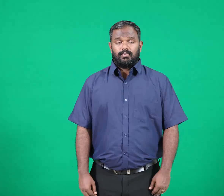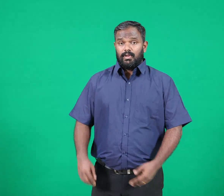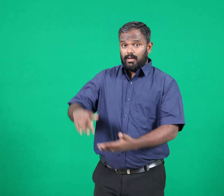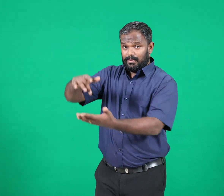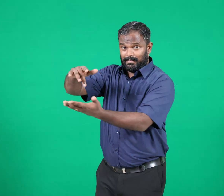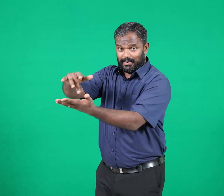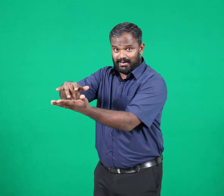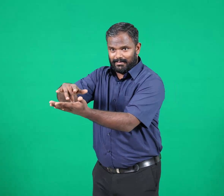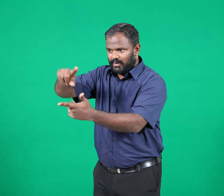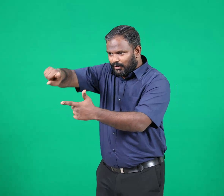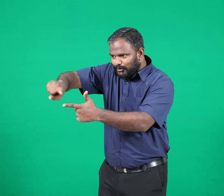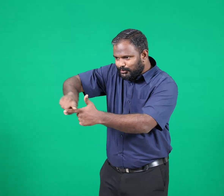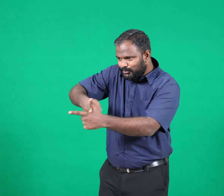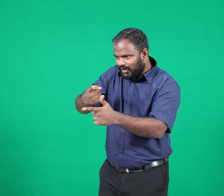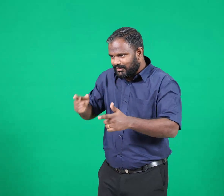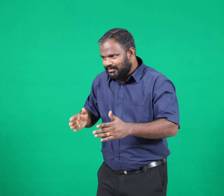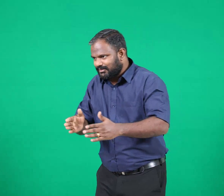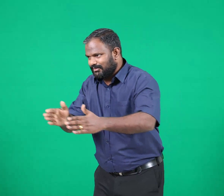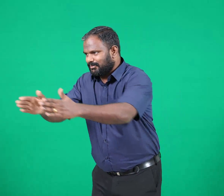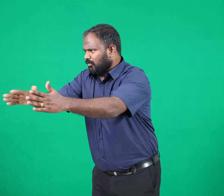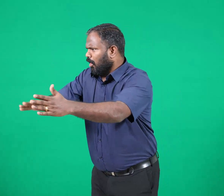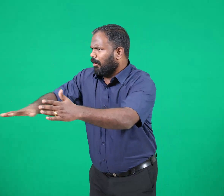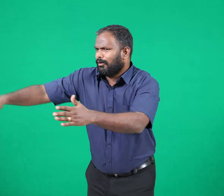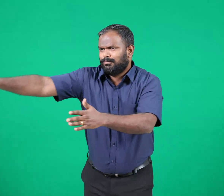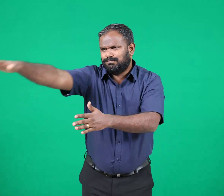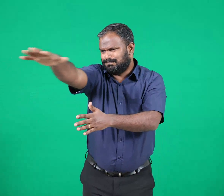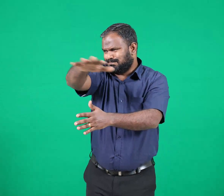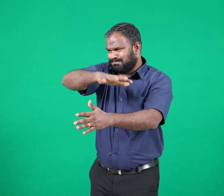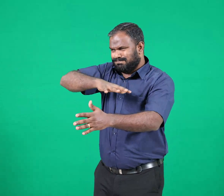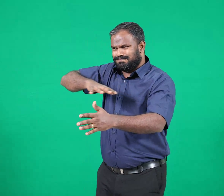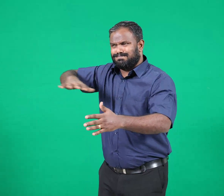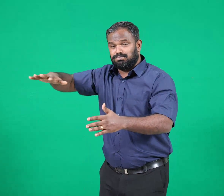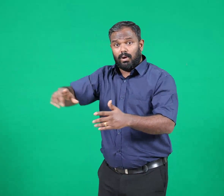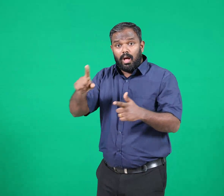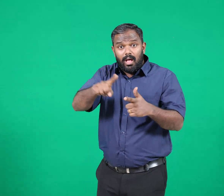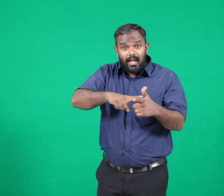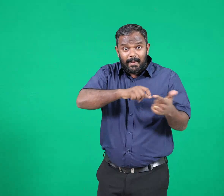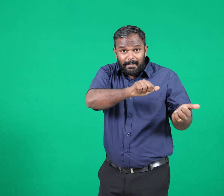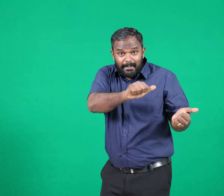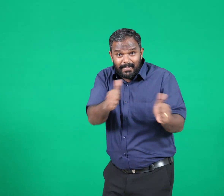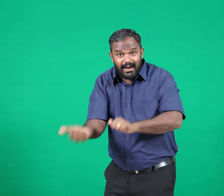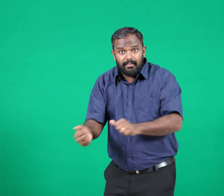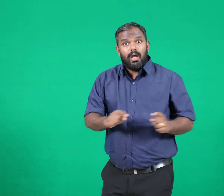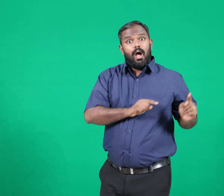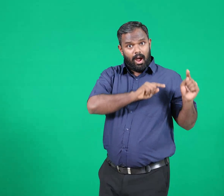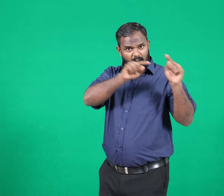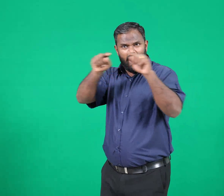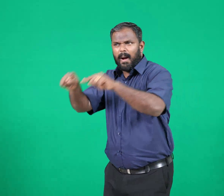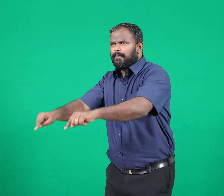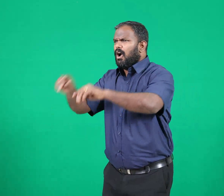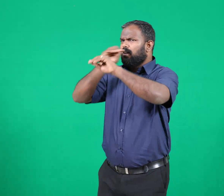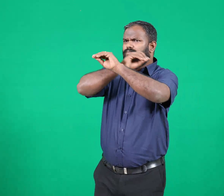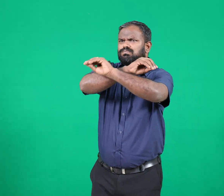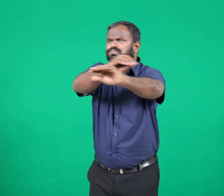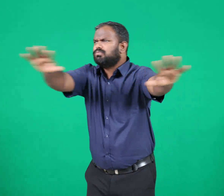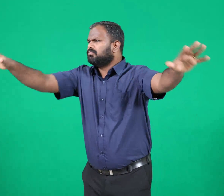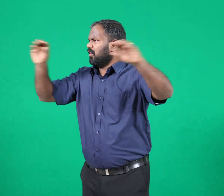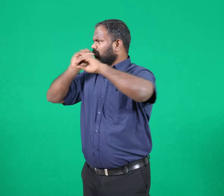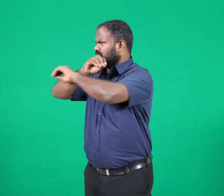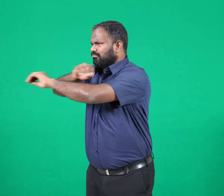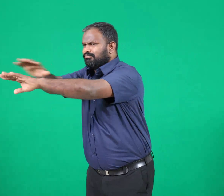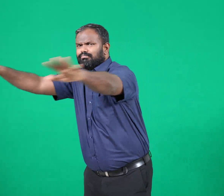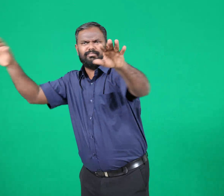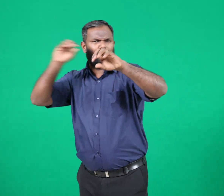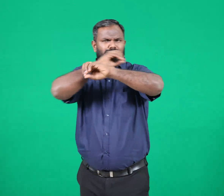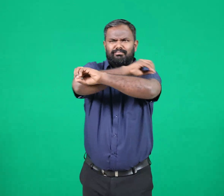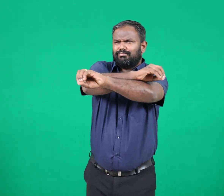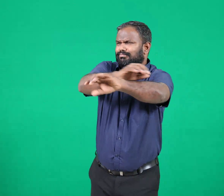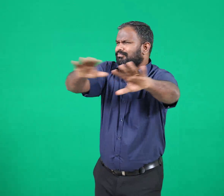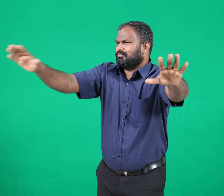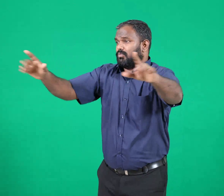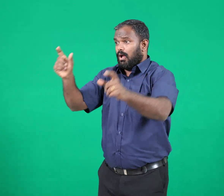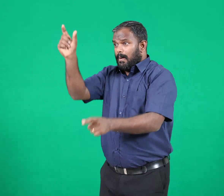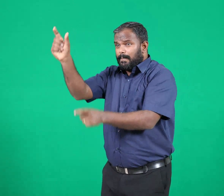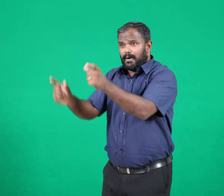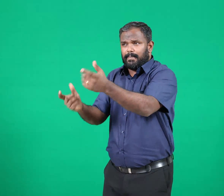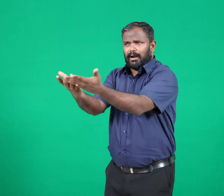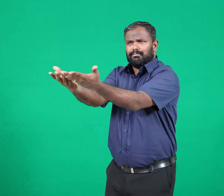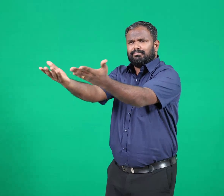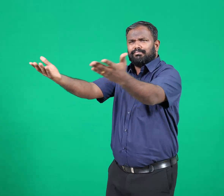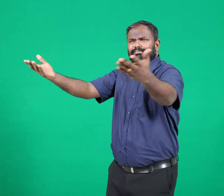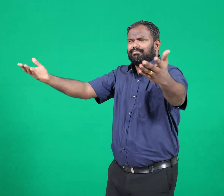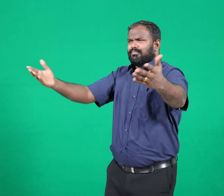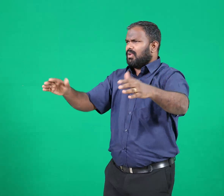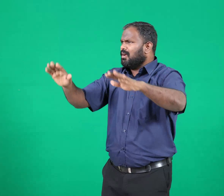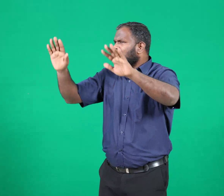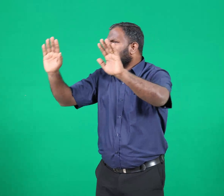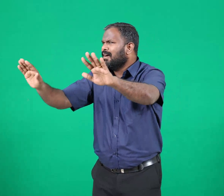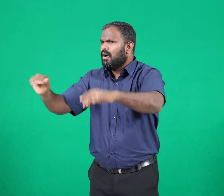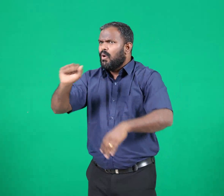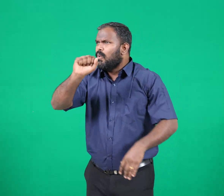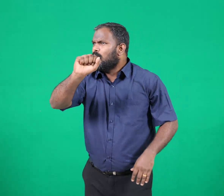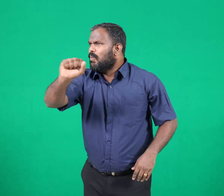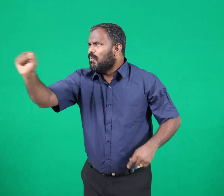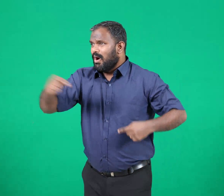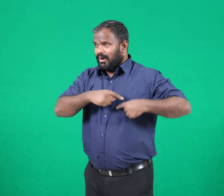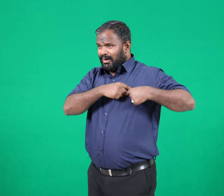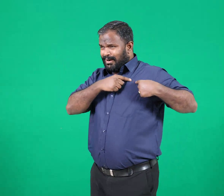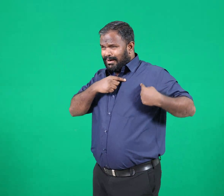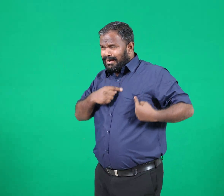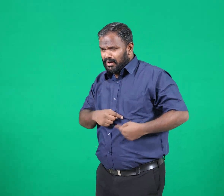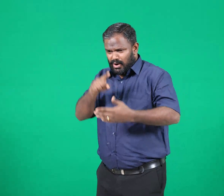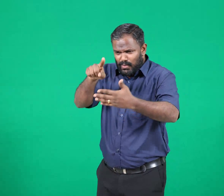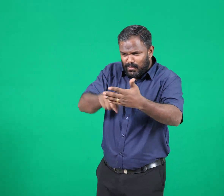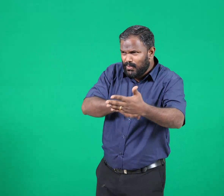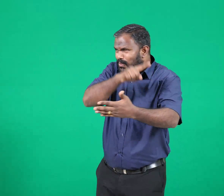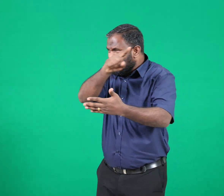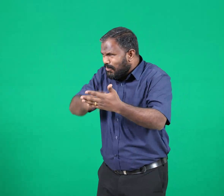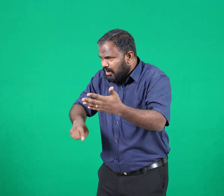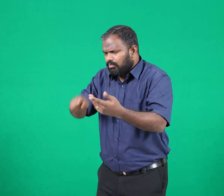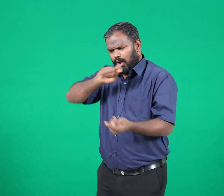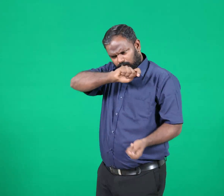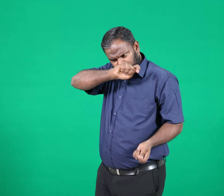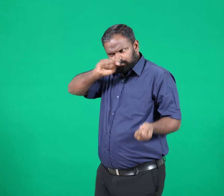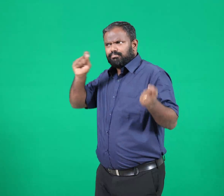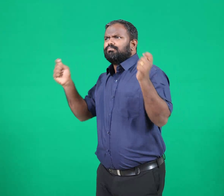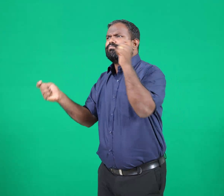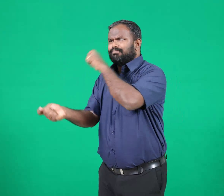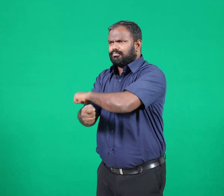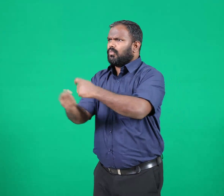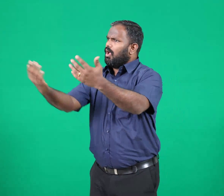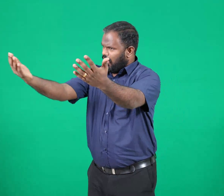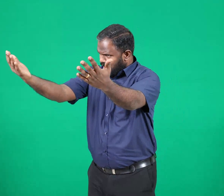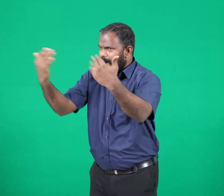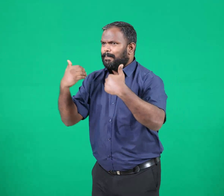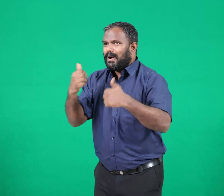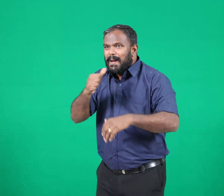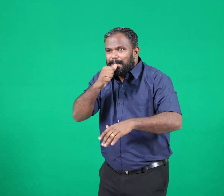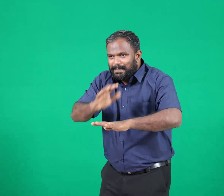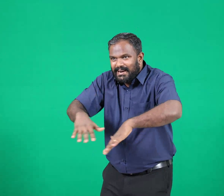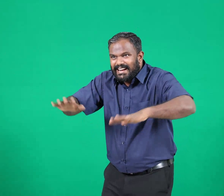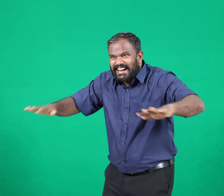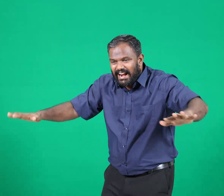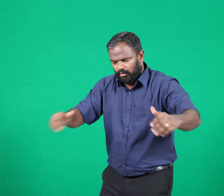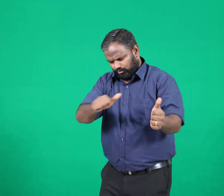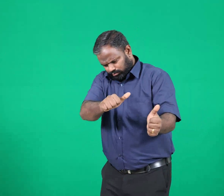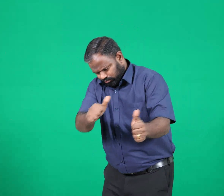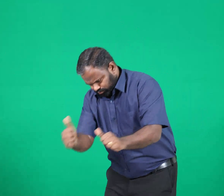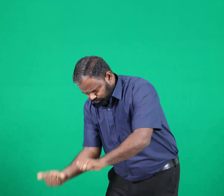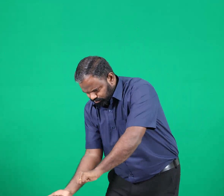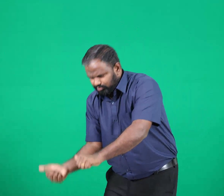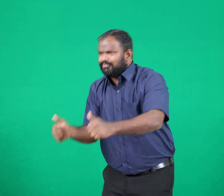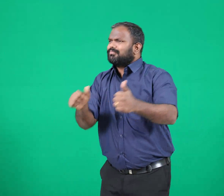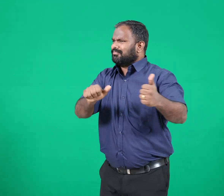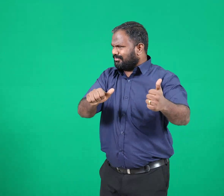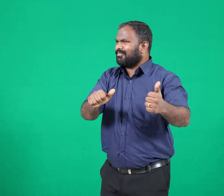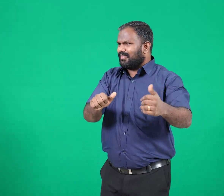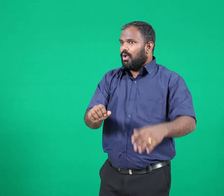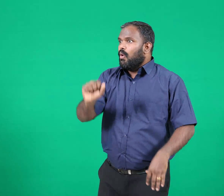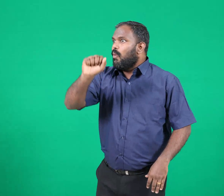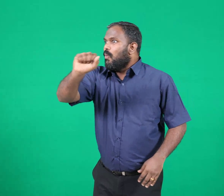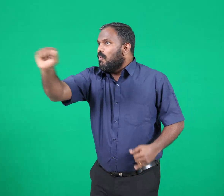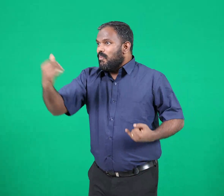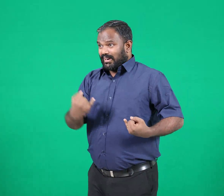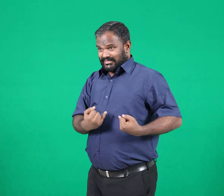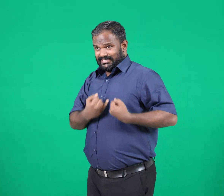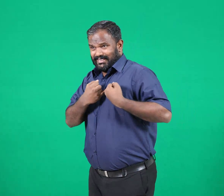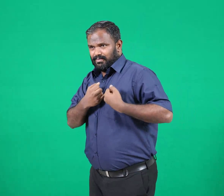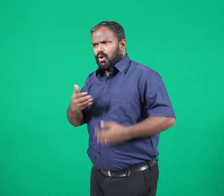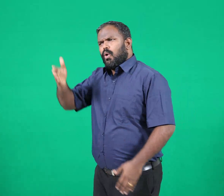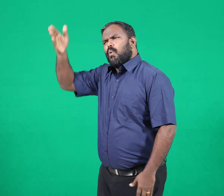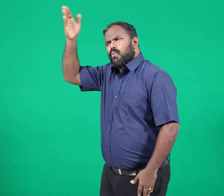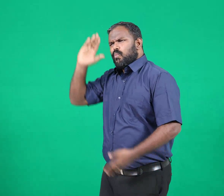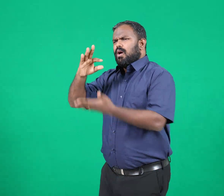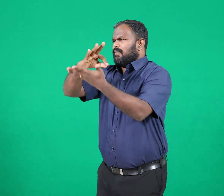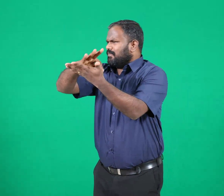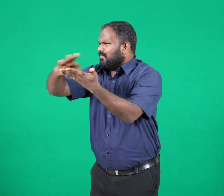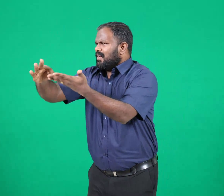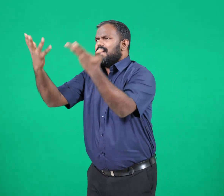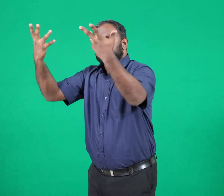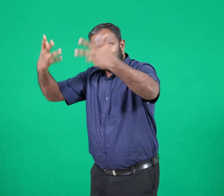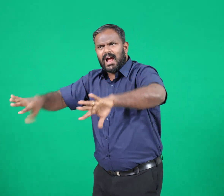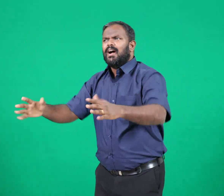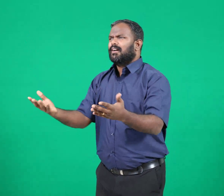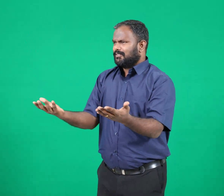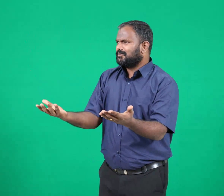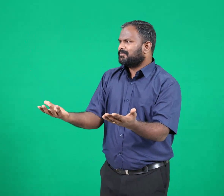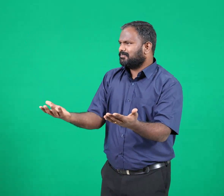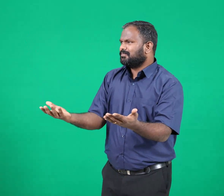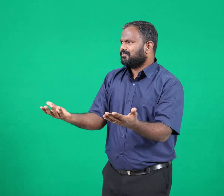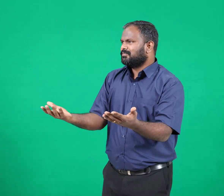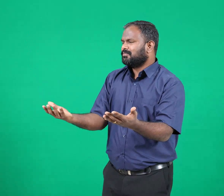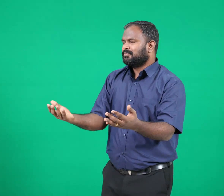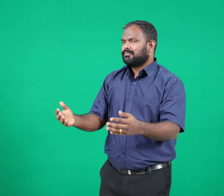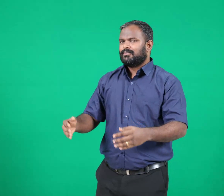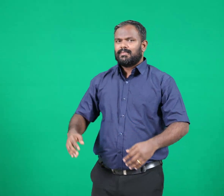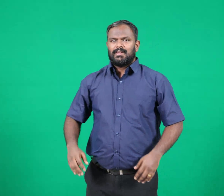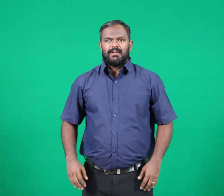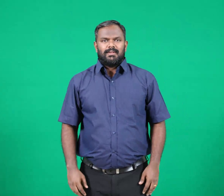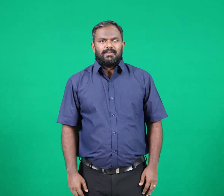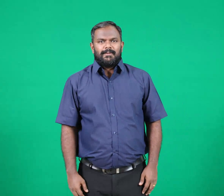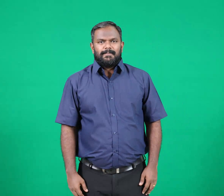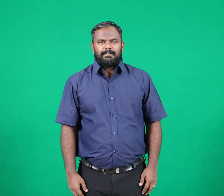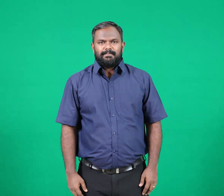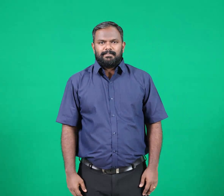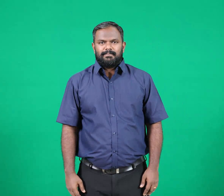He went into all the region around the Jordan, preaching a baptism of repentance for the forgiveness of sins,